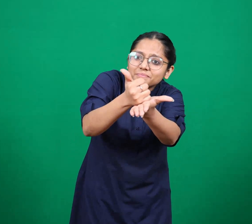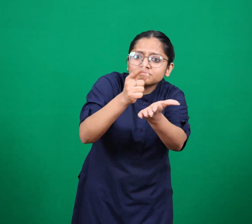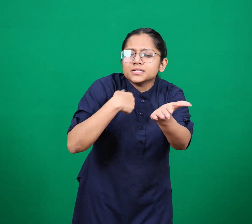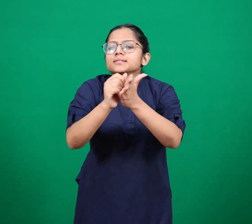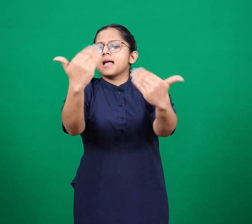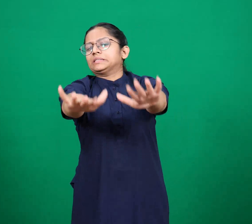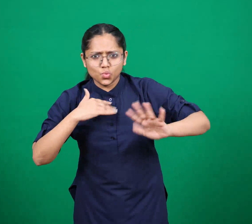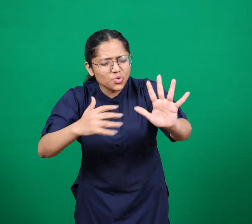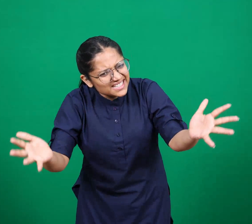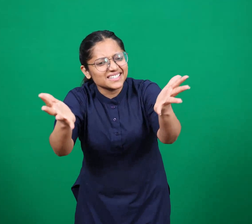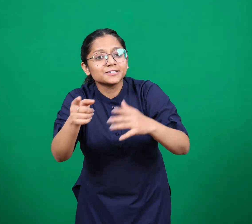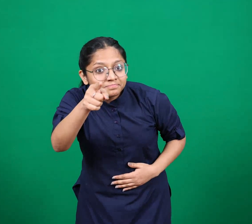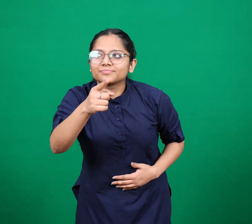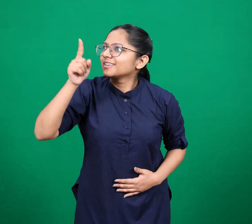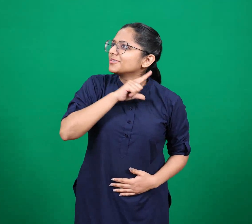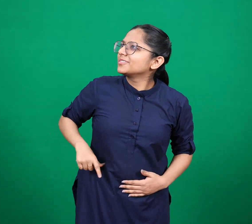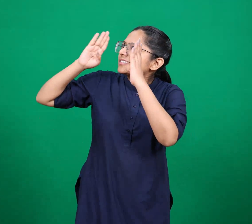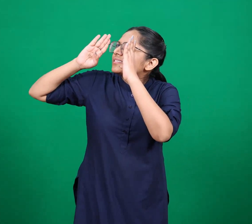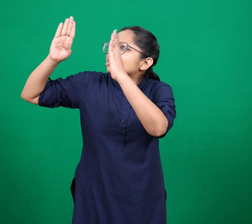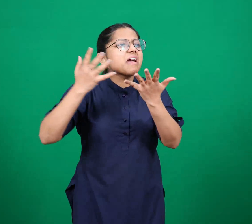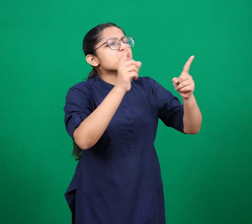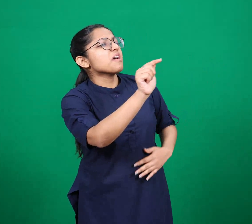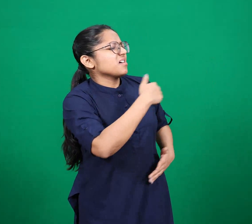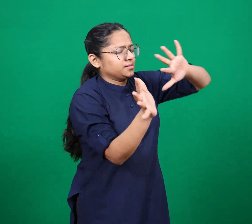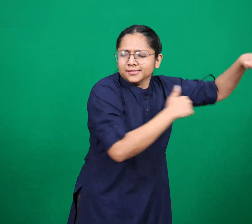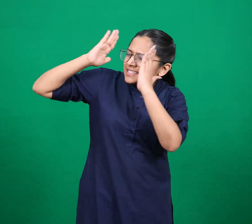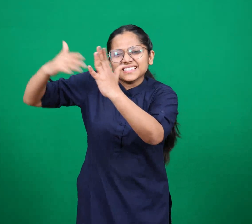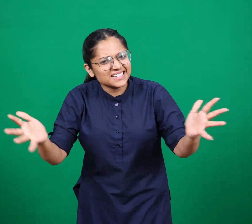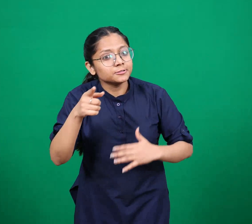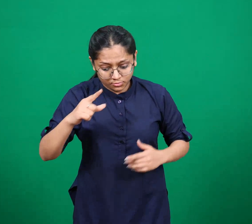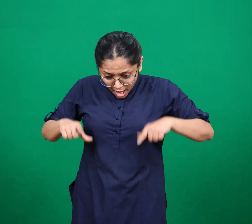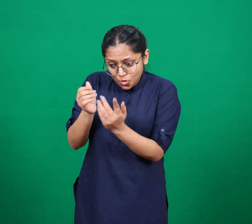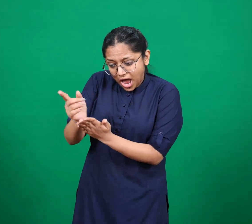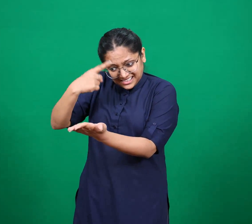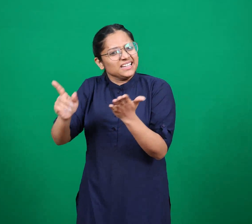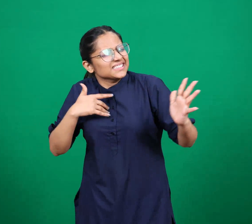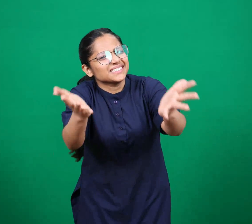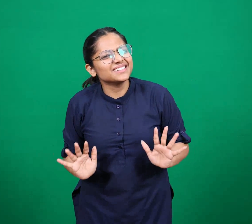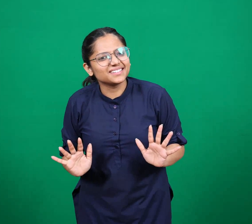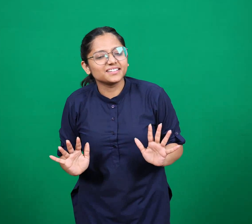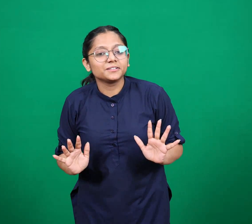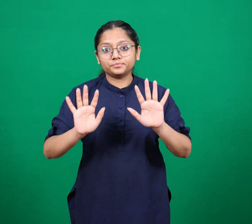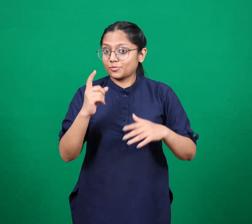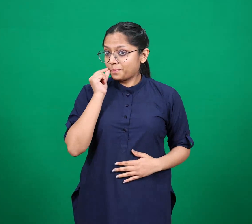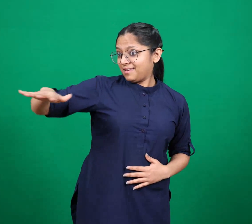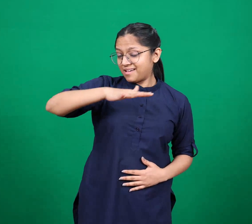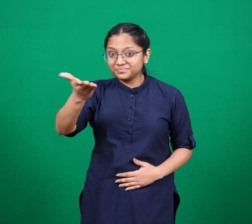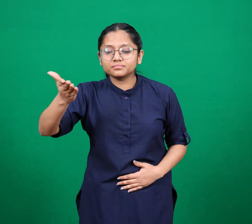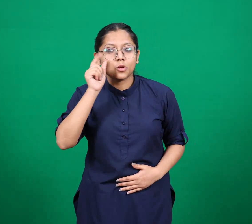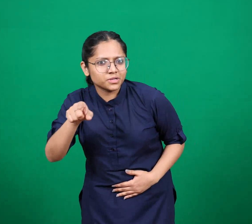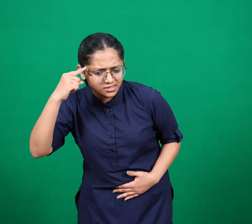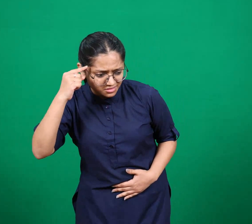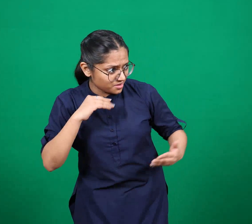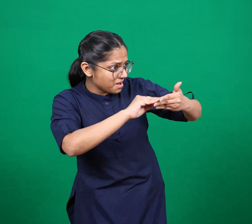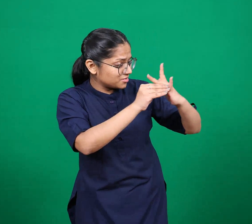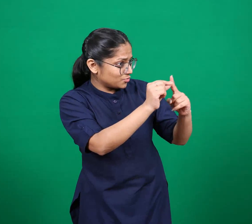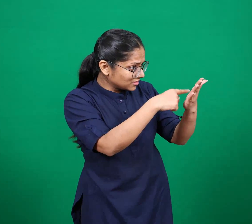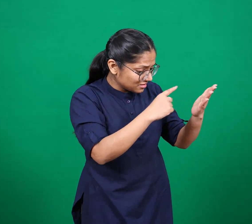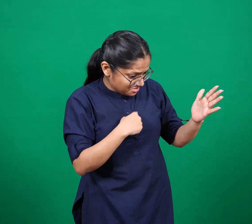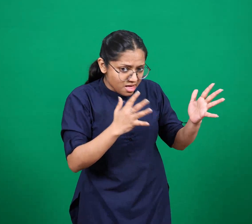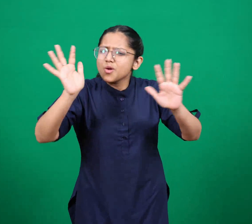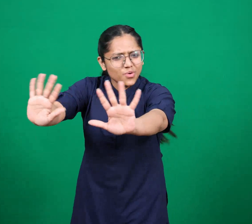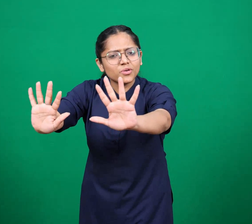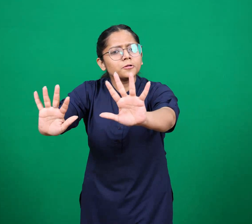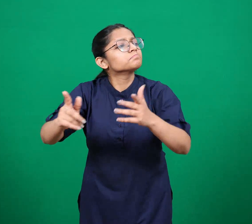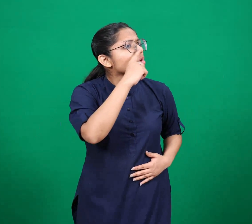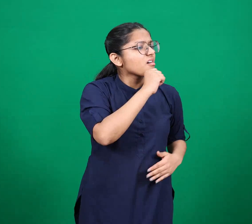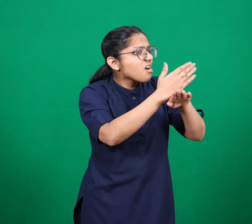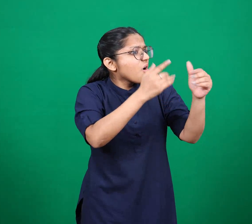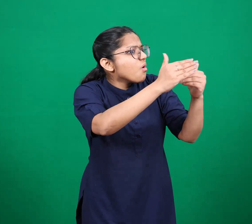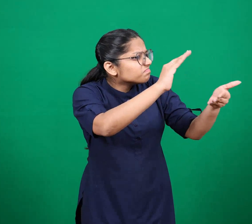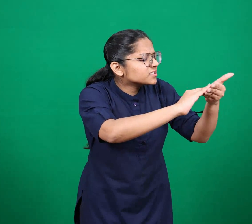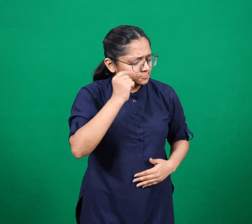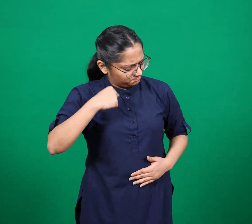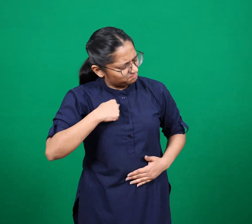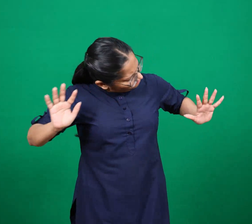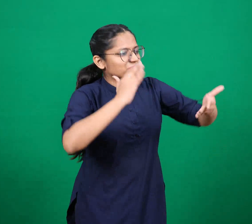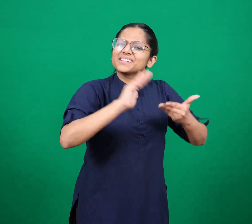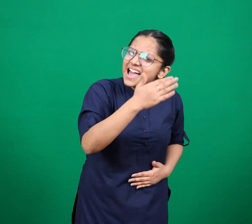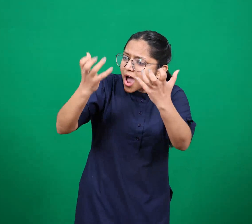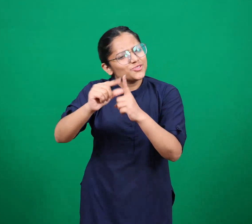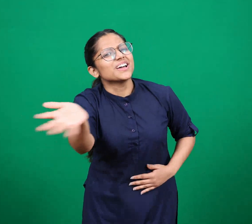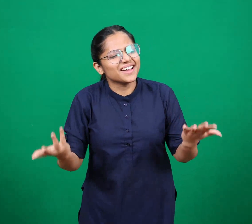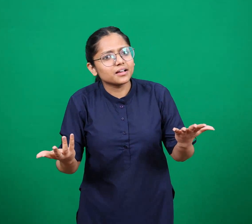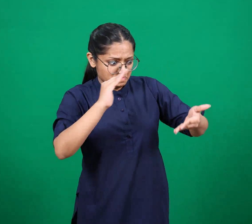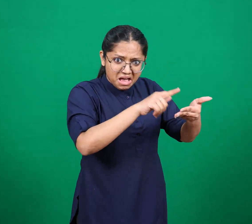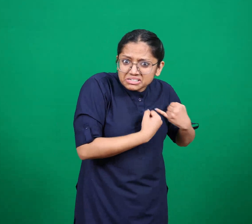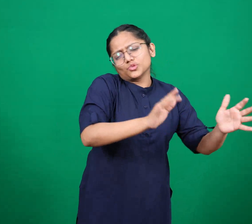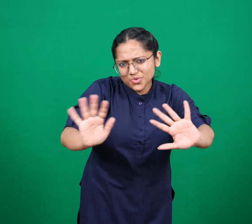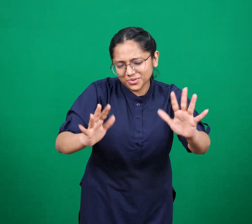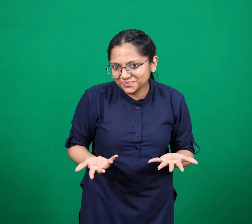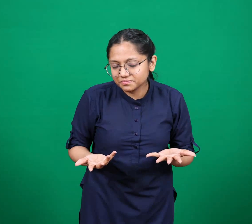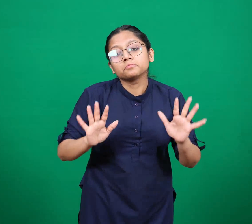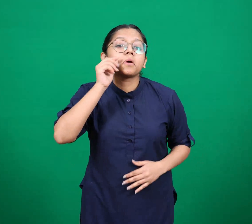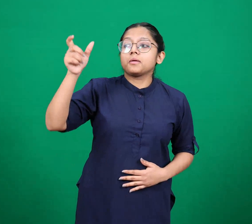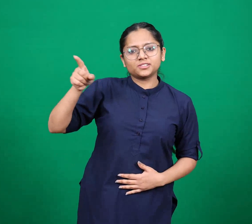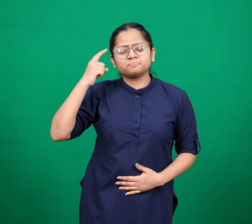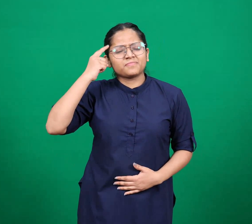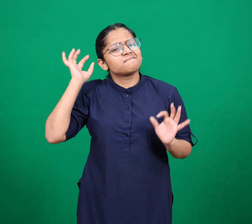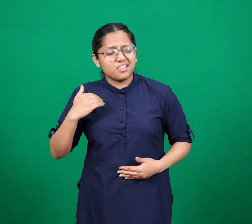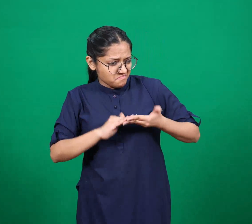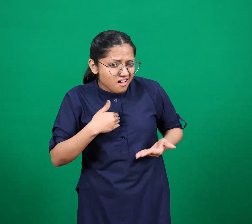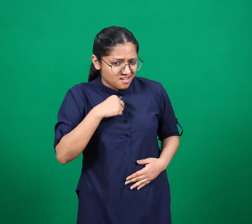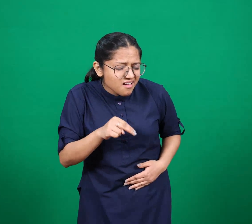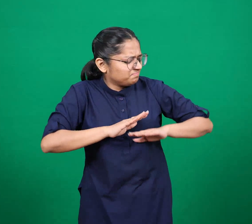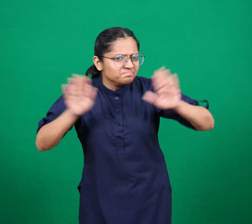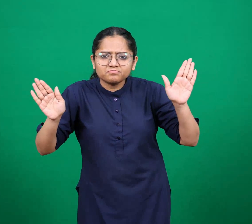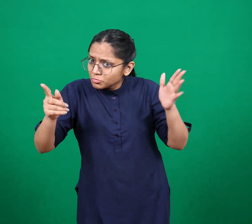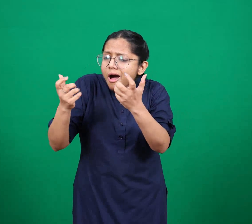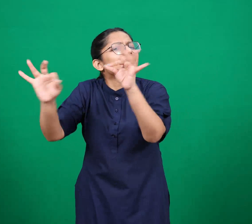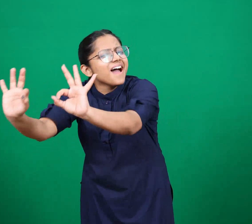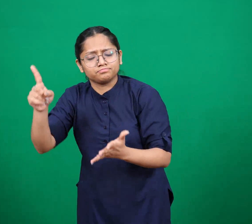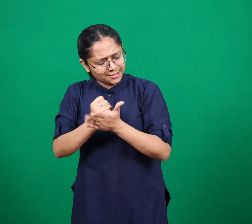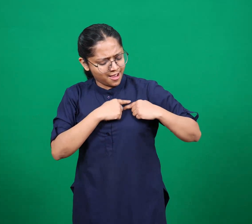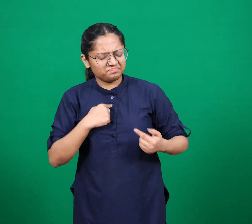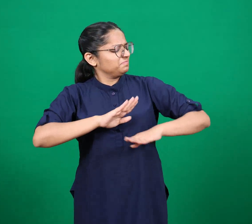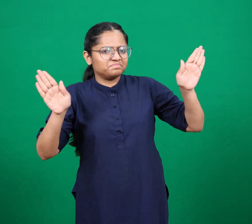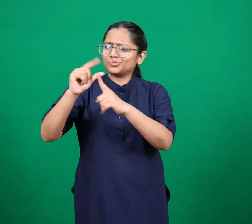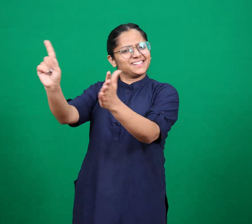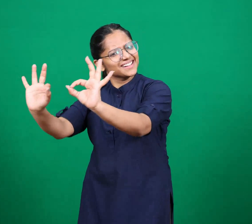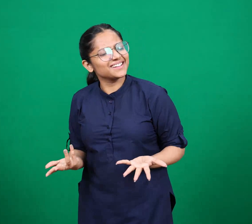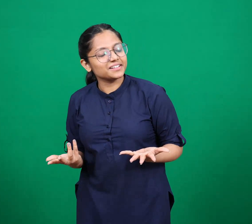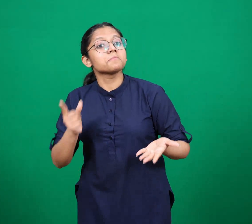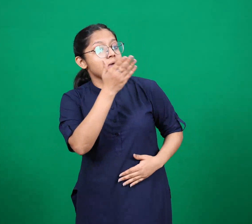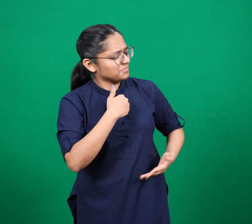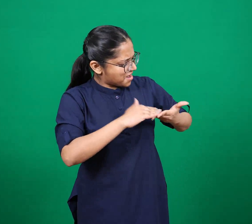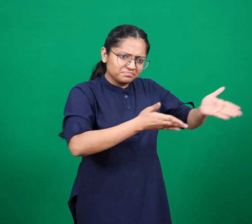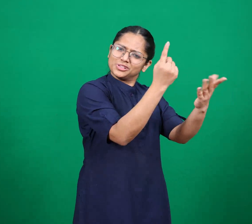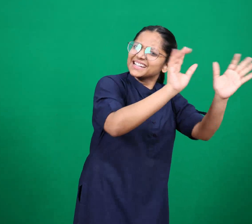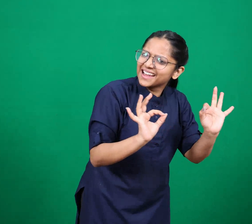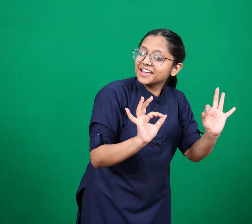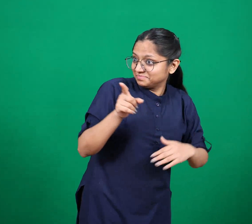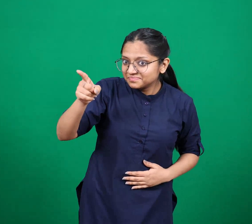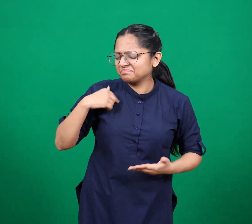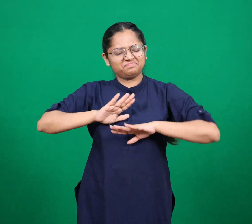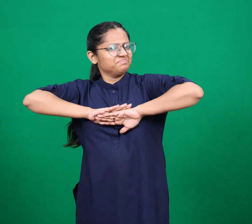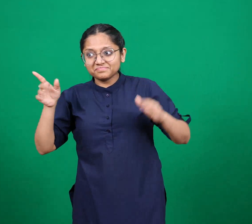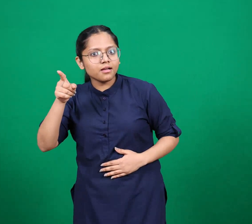However, if someone thinks he is acting inappropriately toward his betrothed, and if she is beyond her youth and they ought to marry, let him do as he wishes; he is not sinning; they should get married. But the man who is firmly established in his heart and under no constraint, with control over his will and resolve in his heart not to marry the virgin, he will do well.